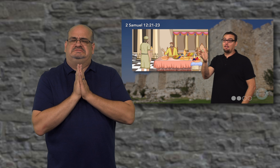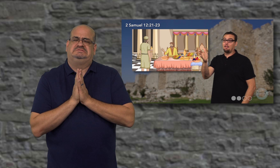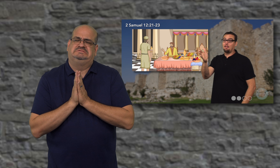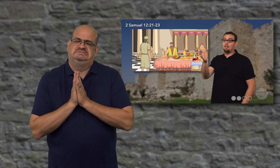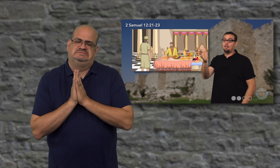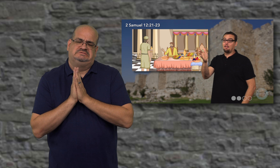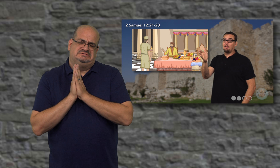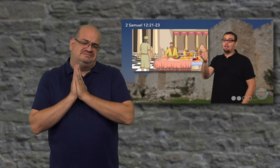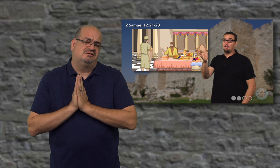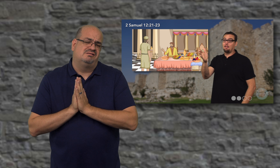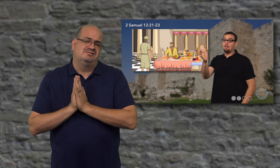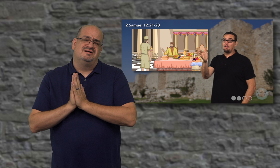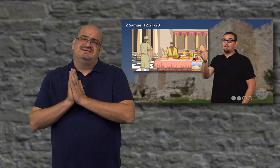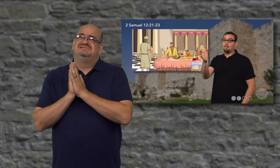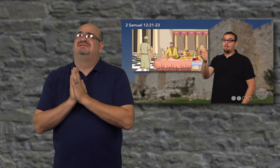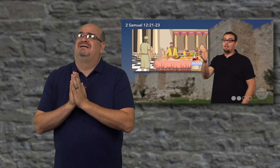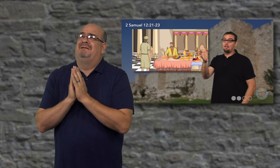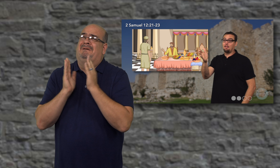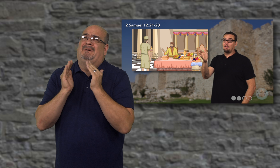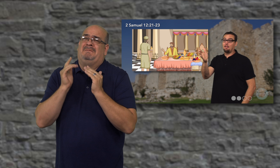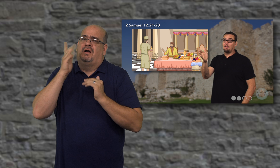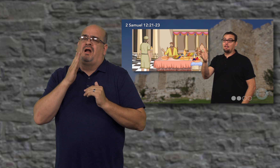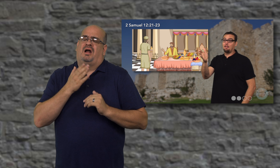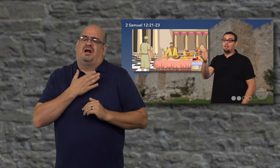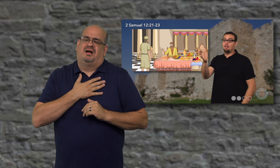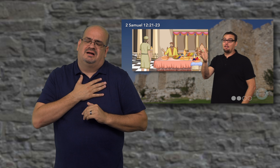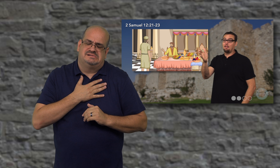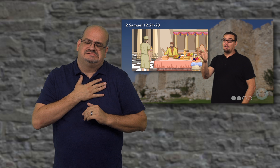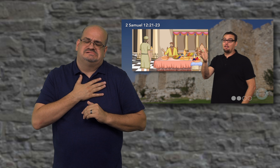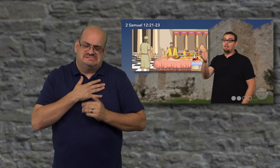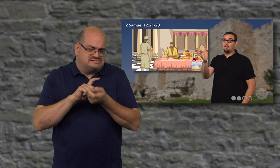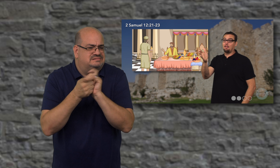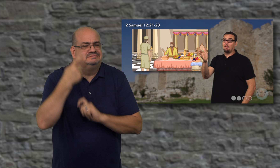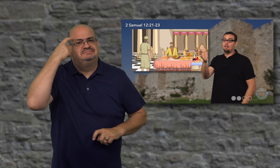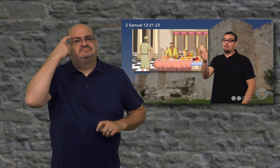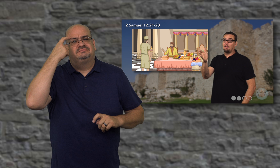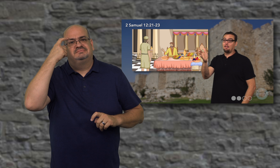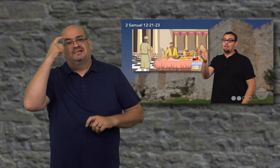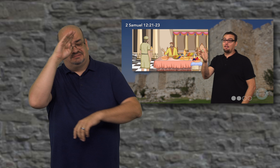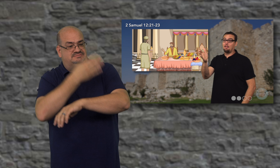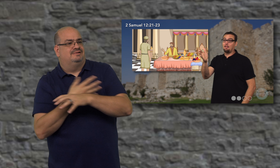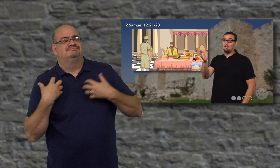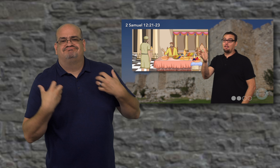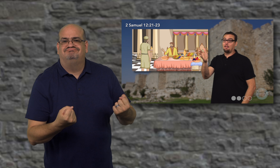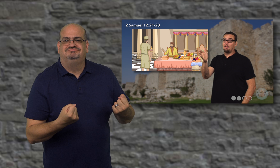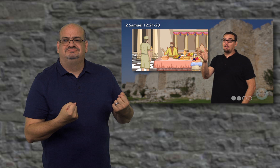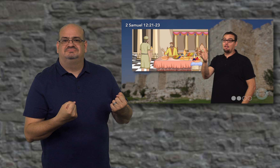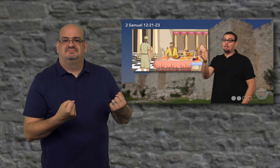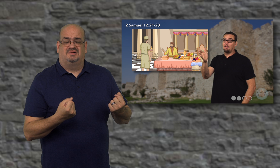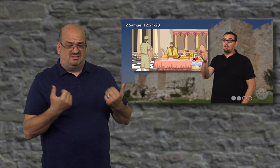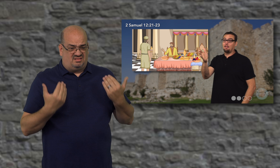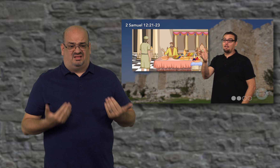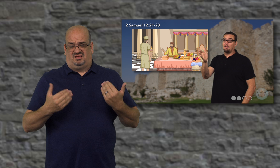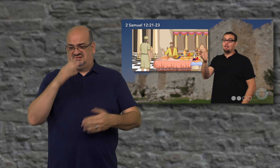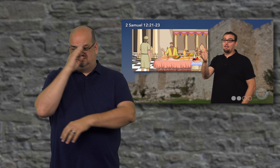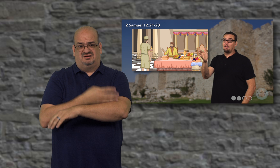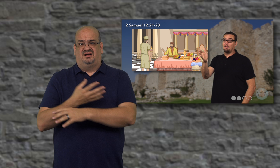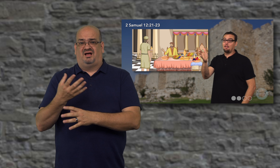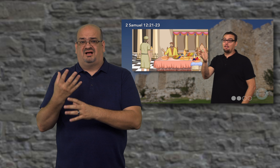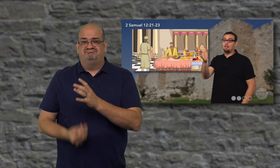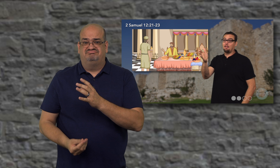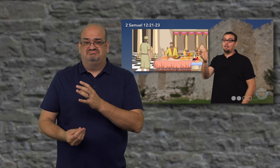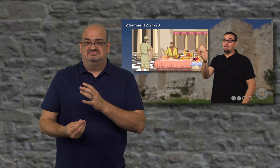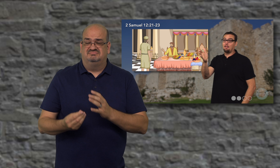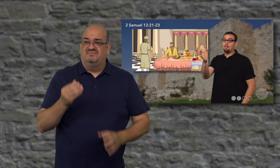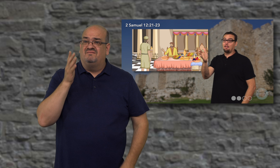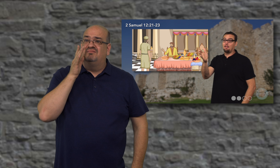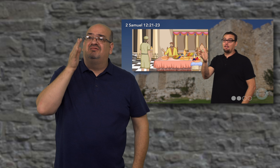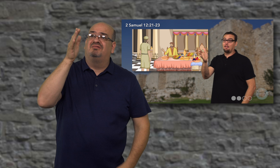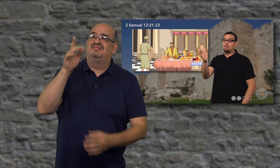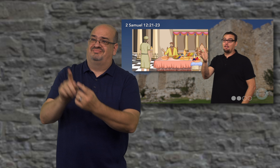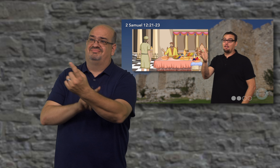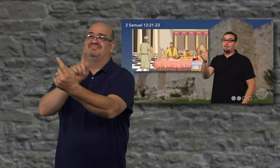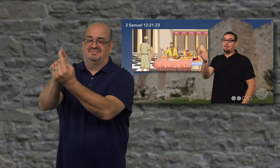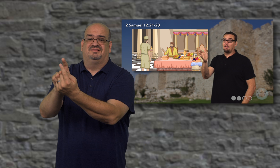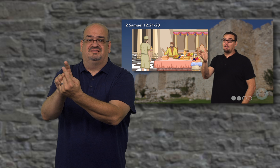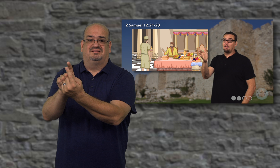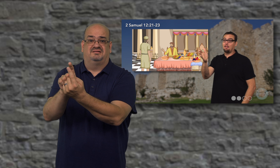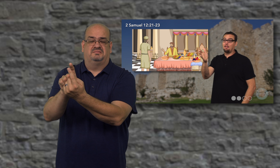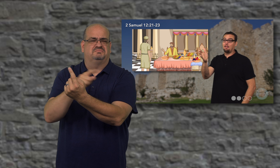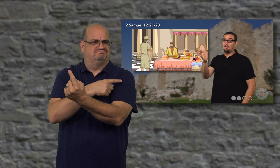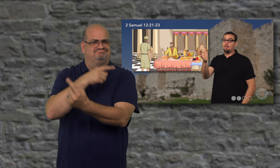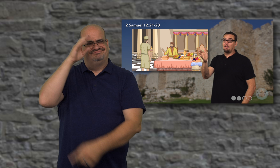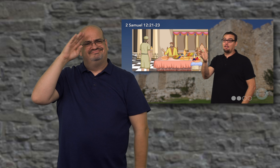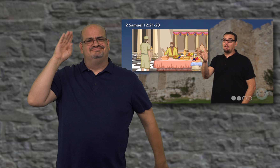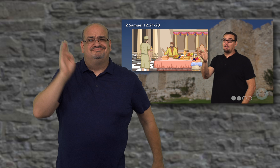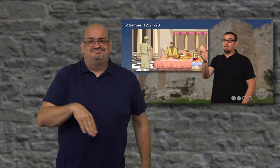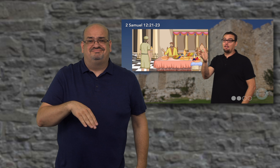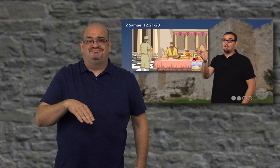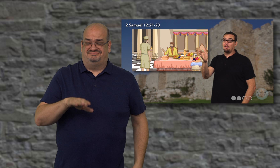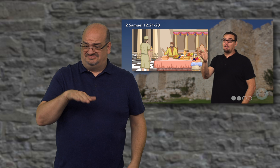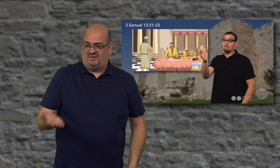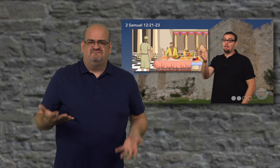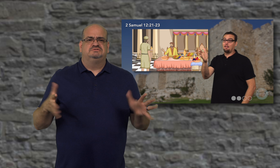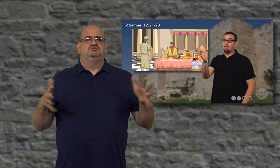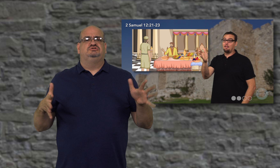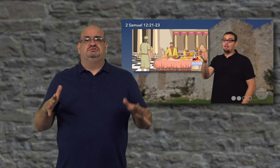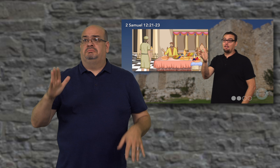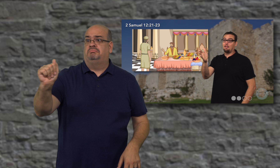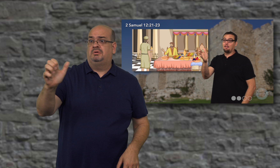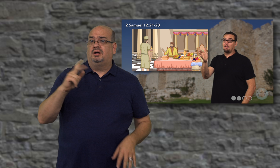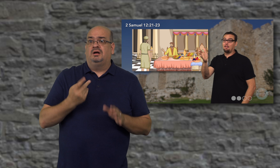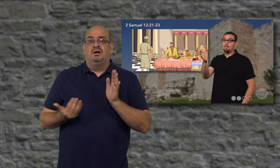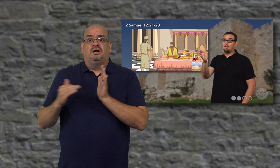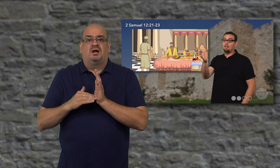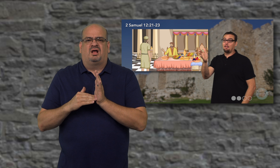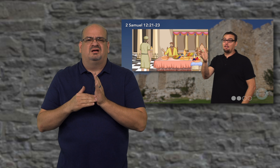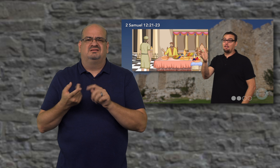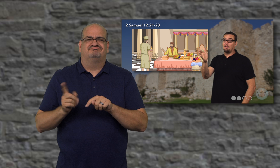Can I bring him back again?